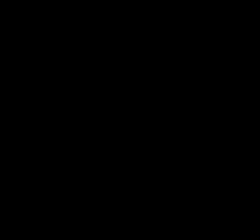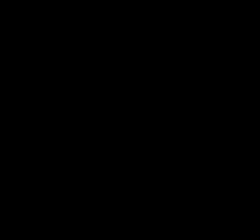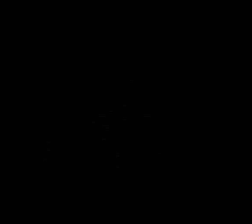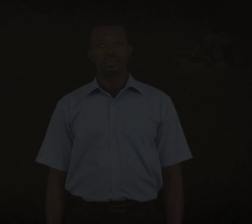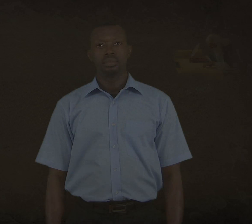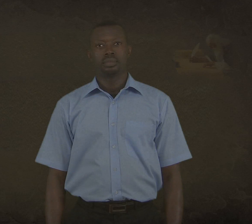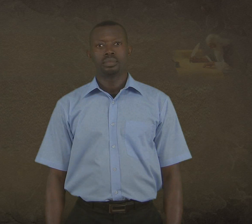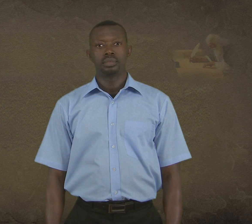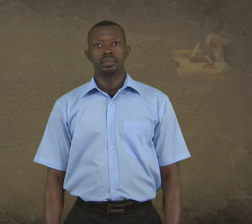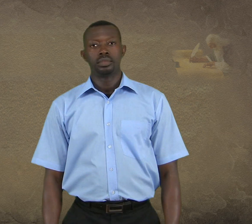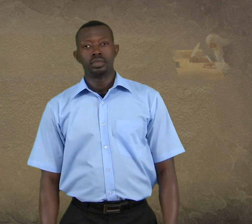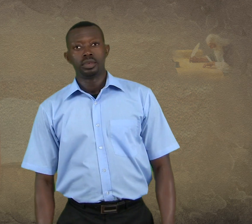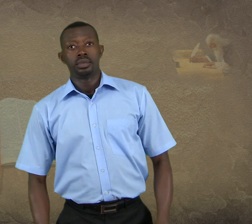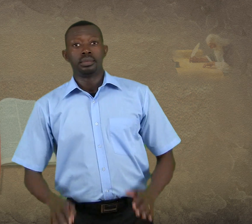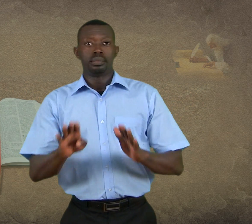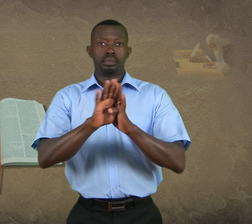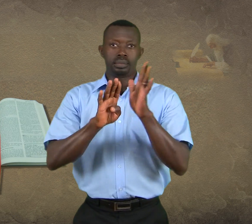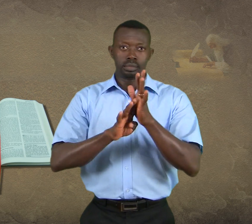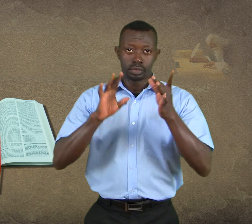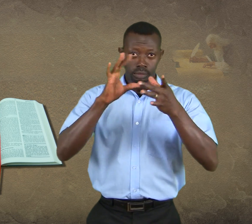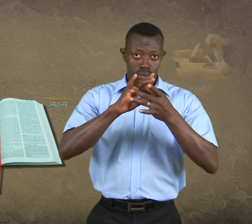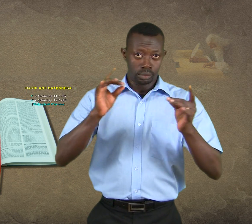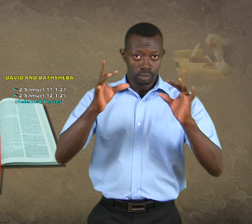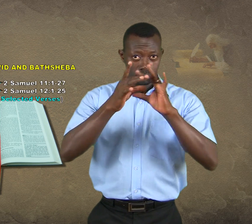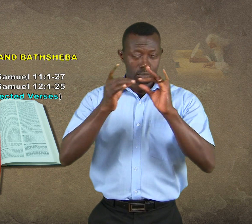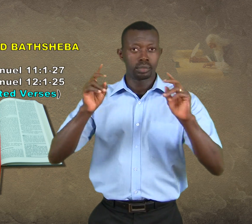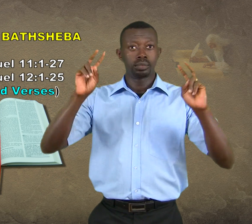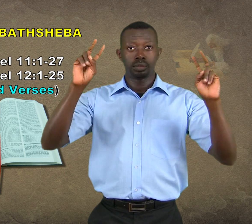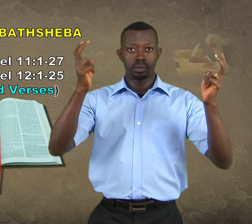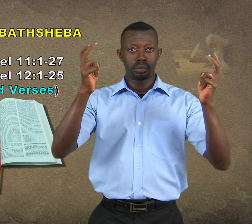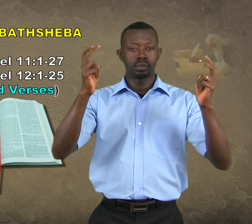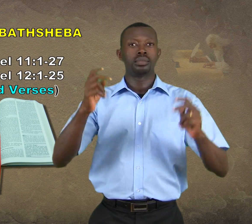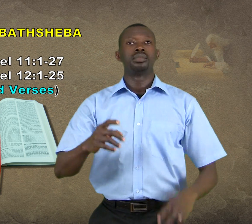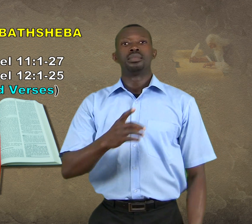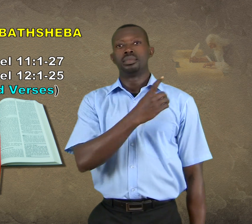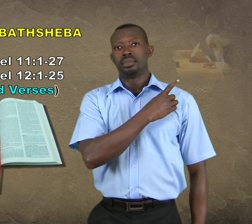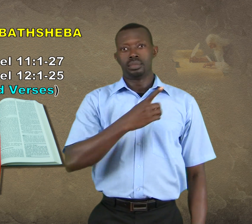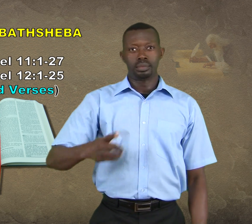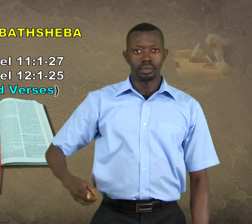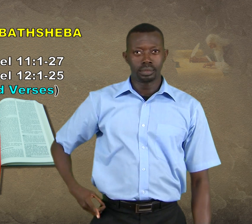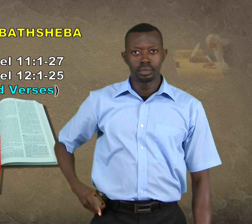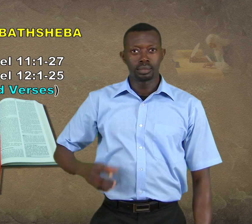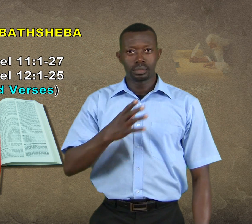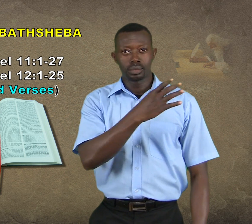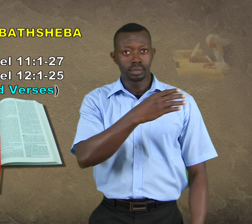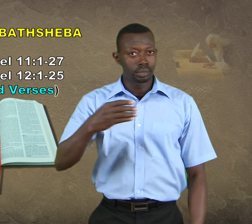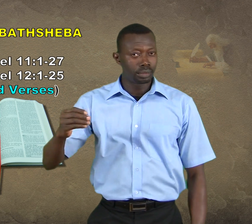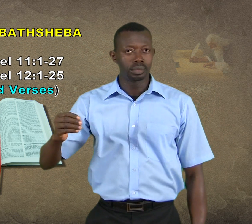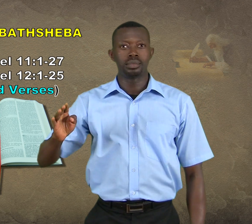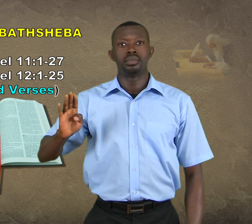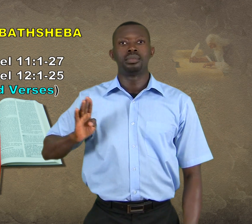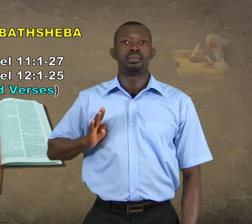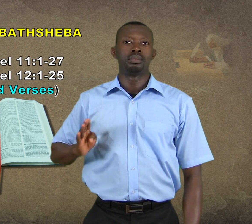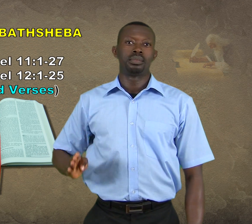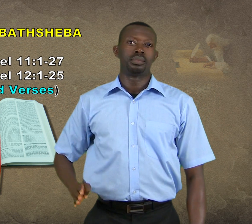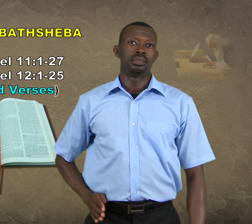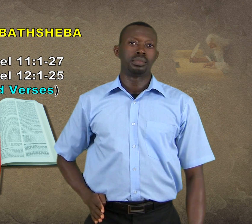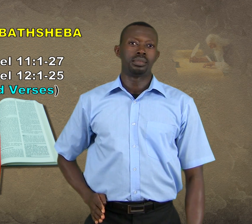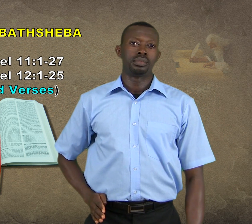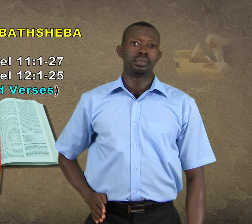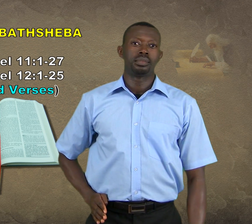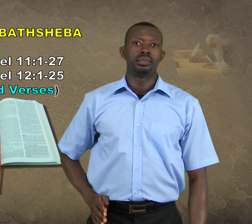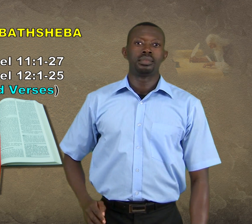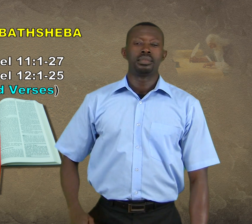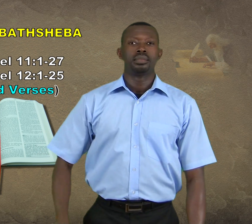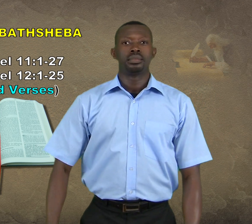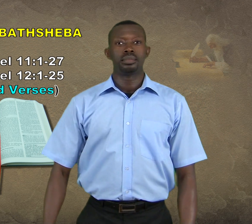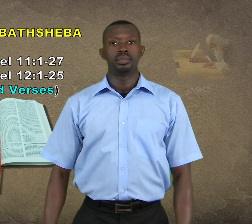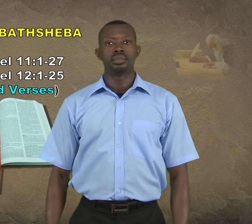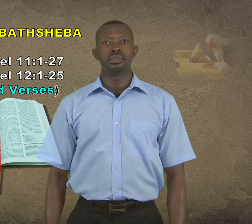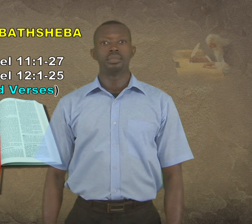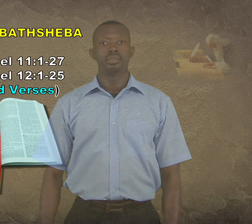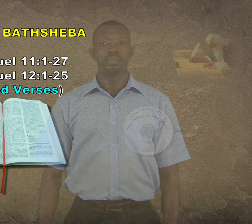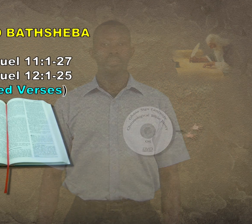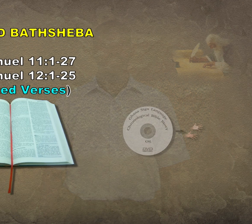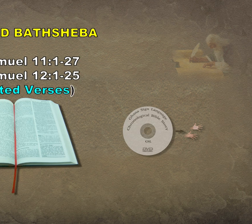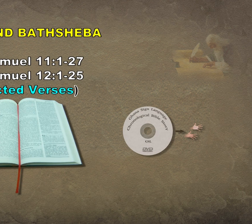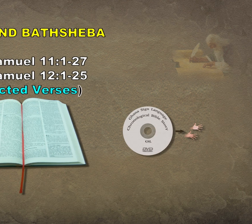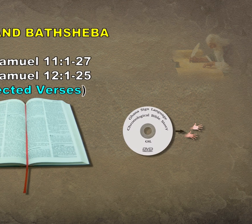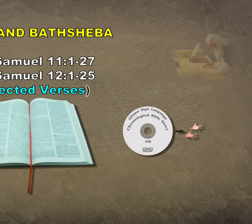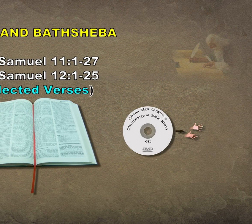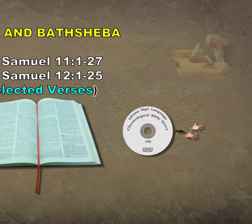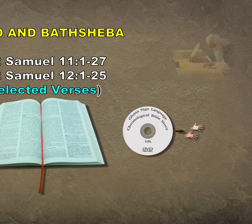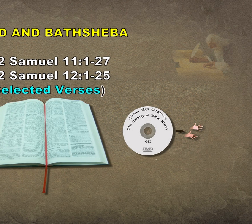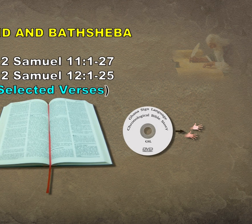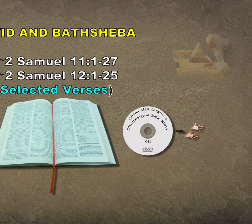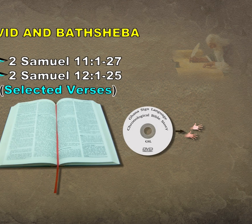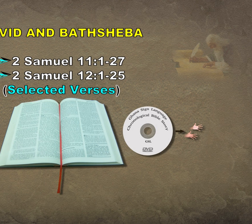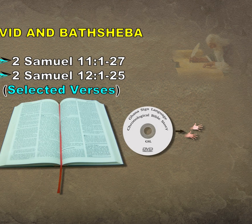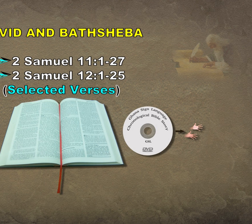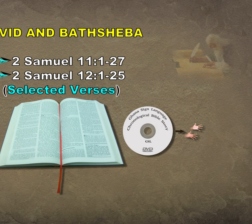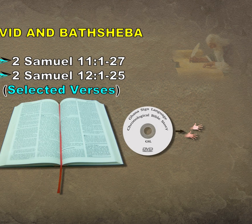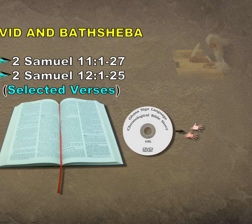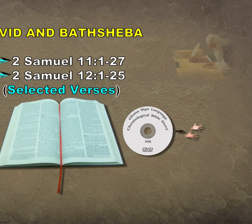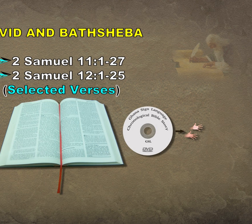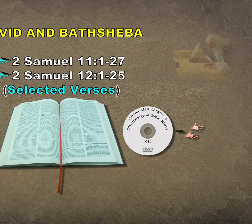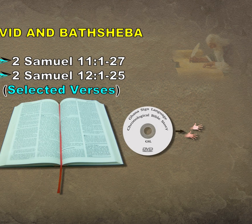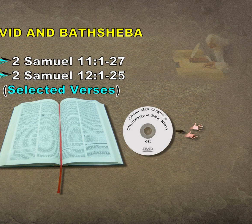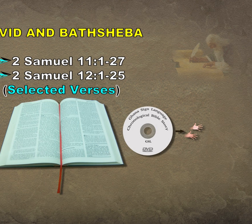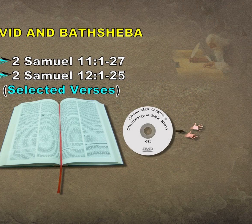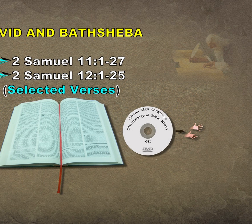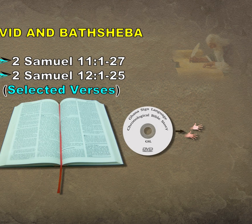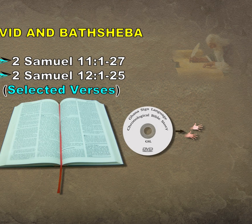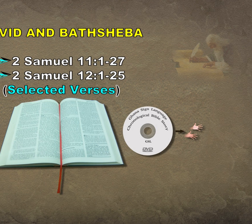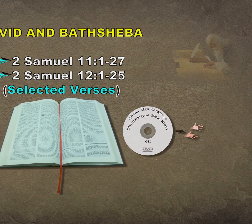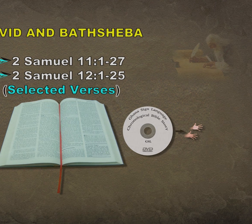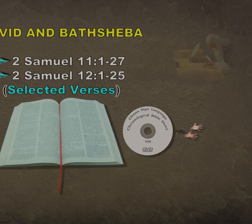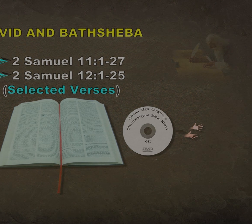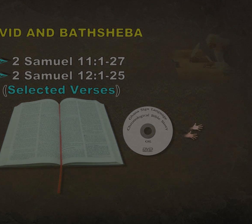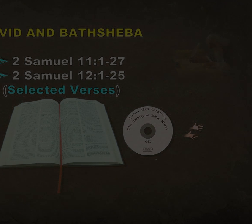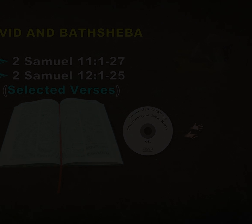David and Bathsheba